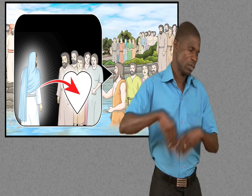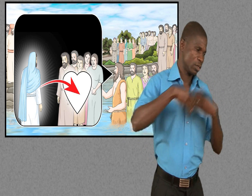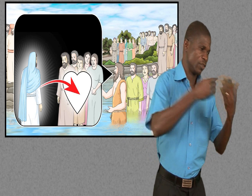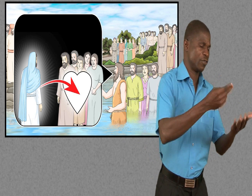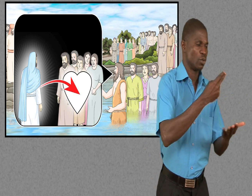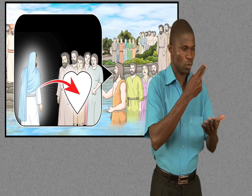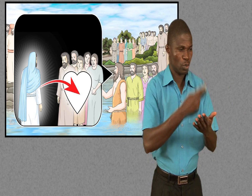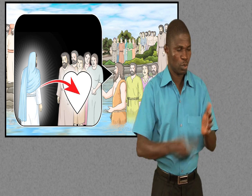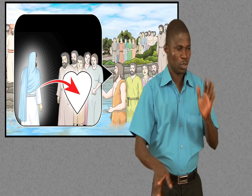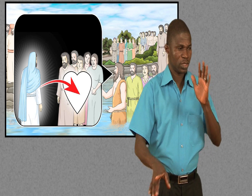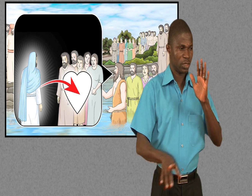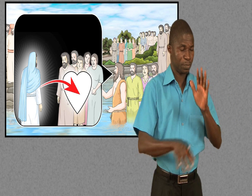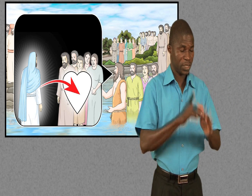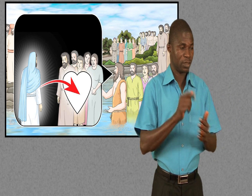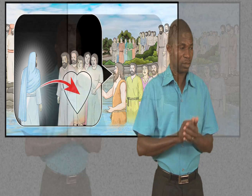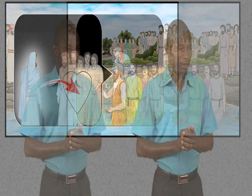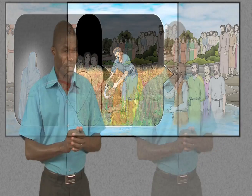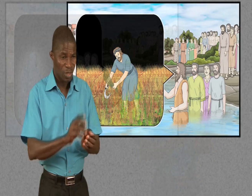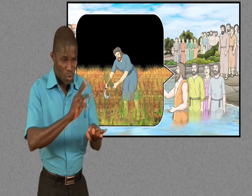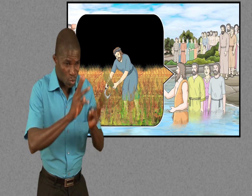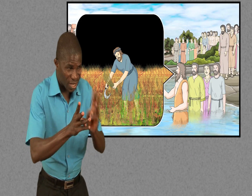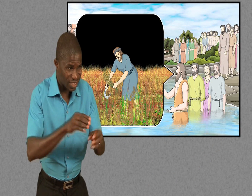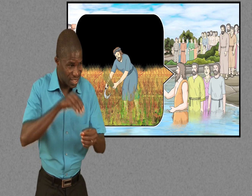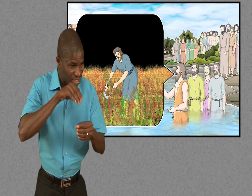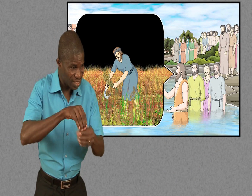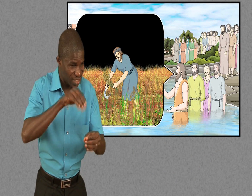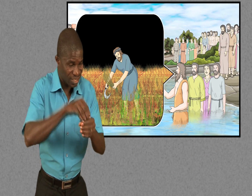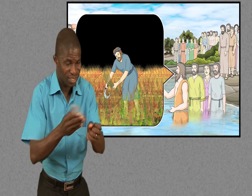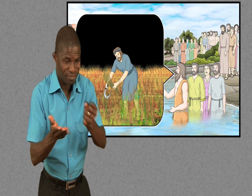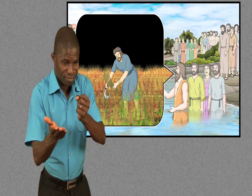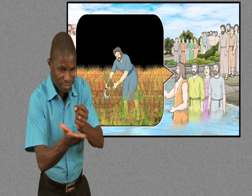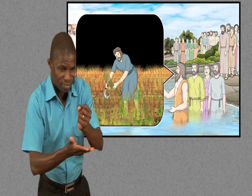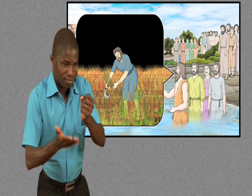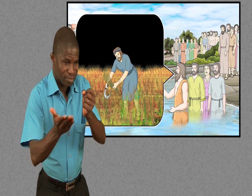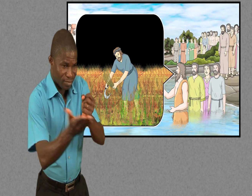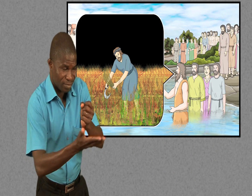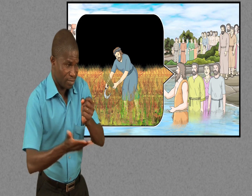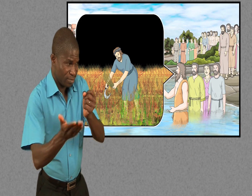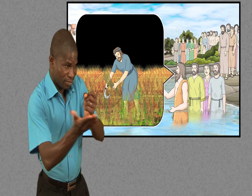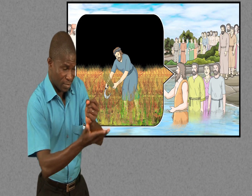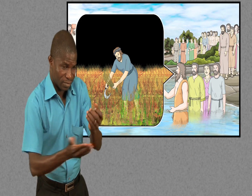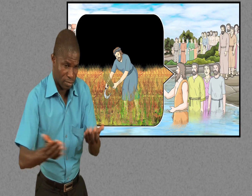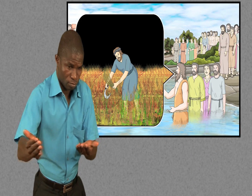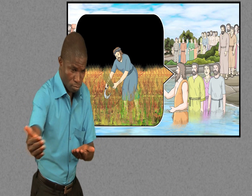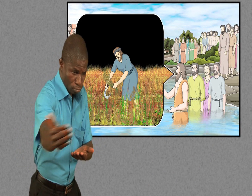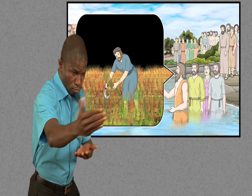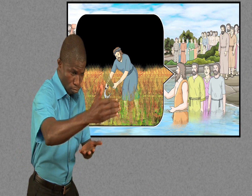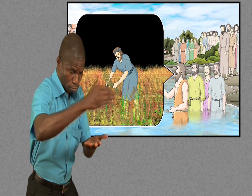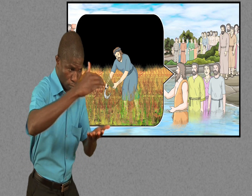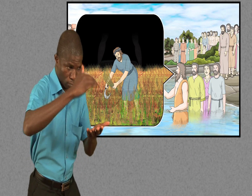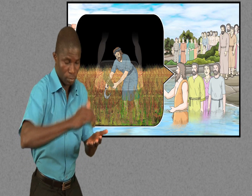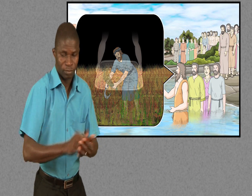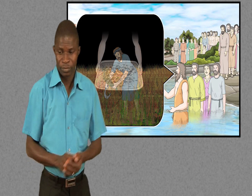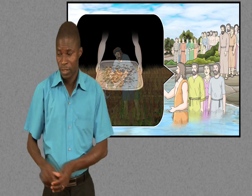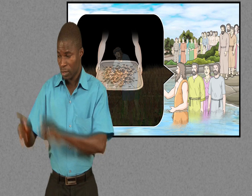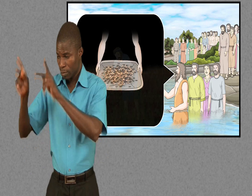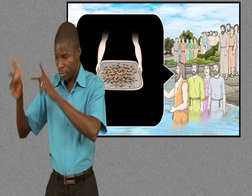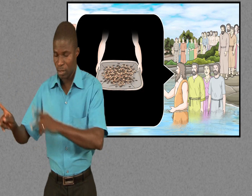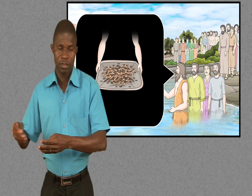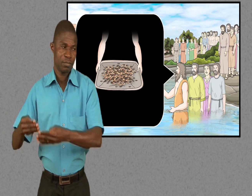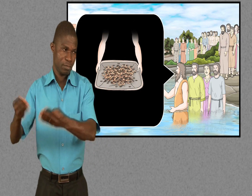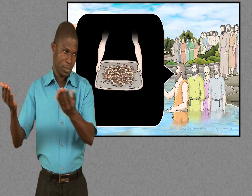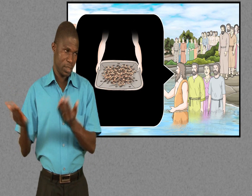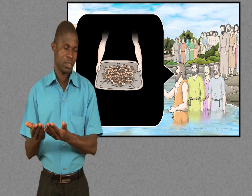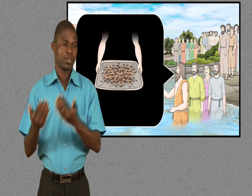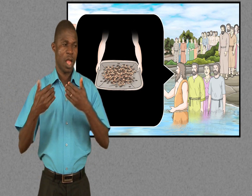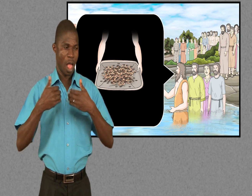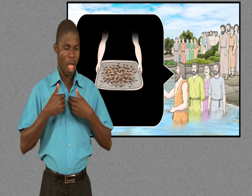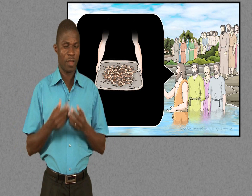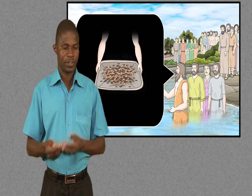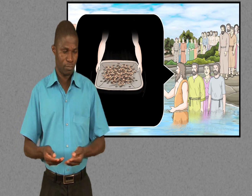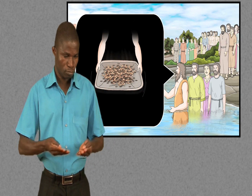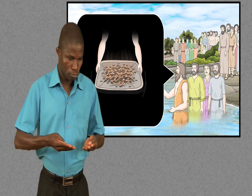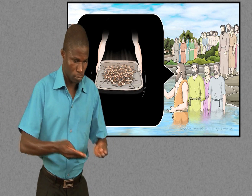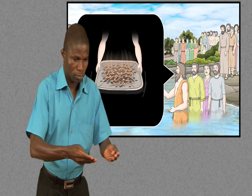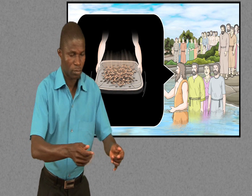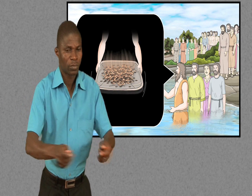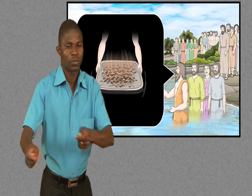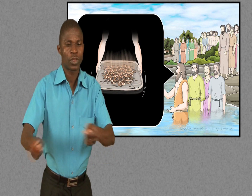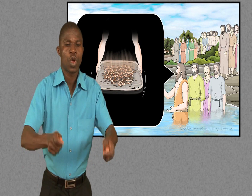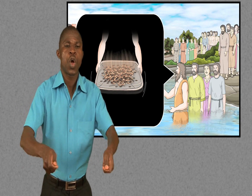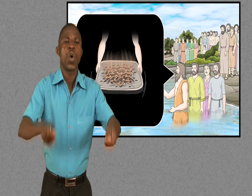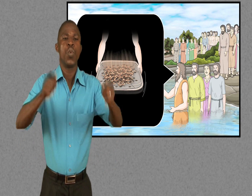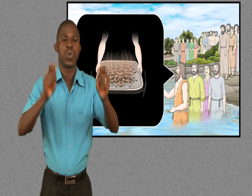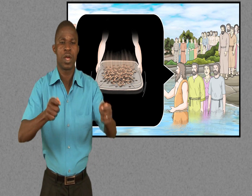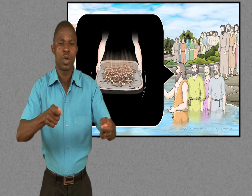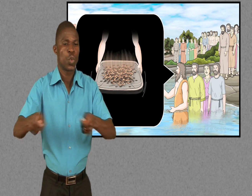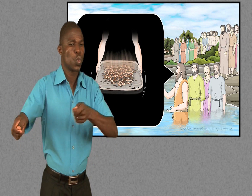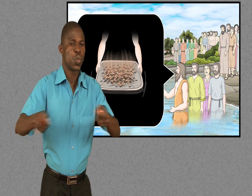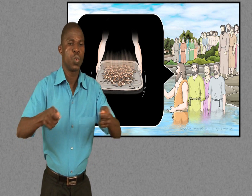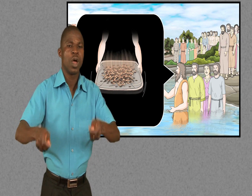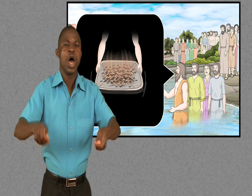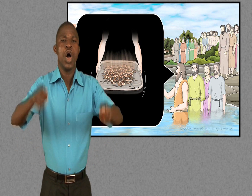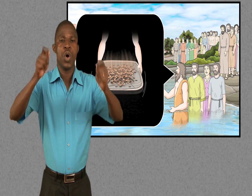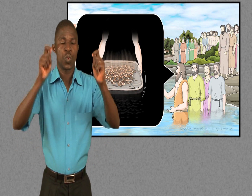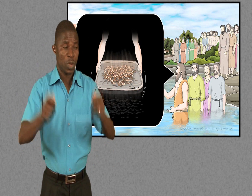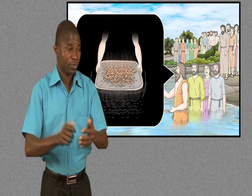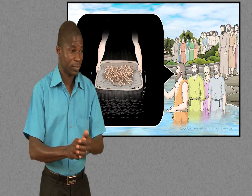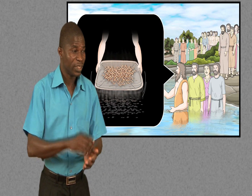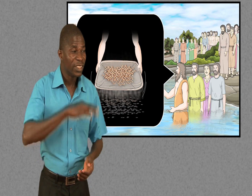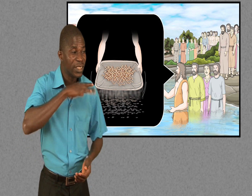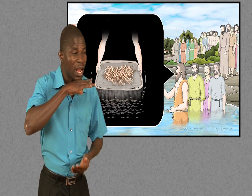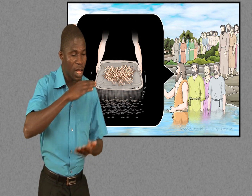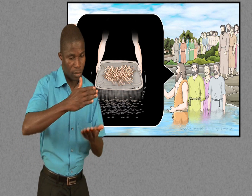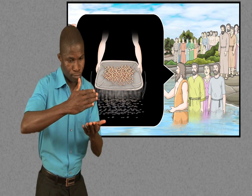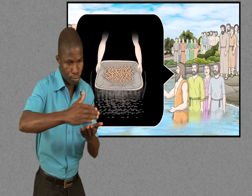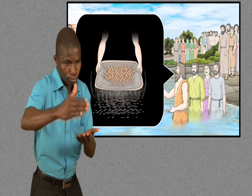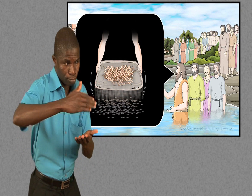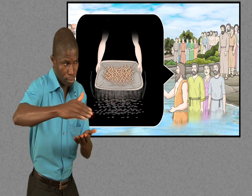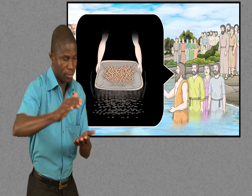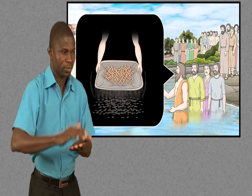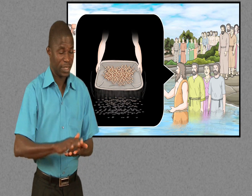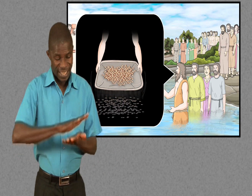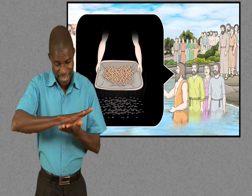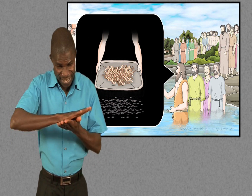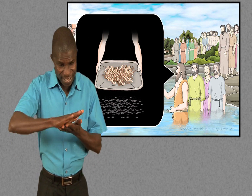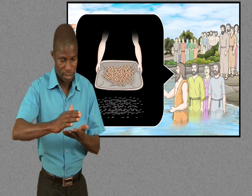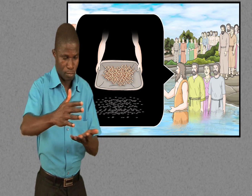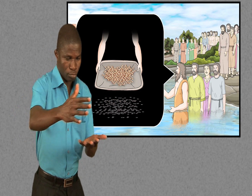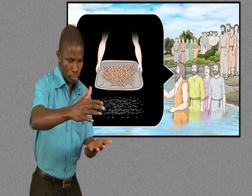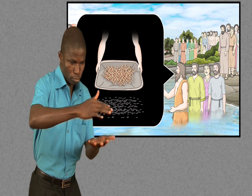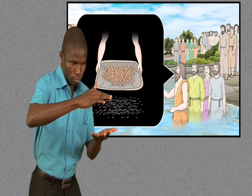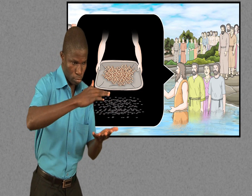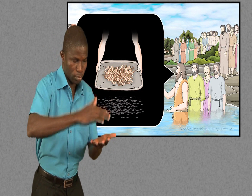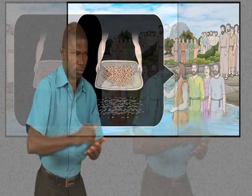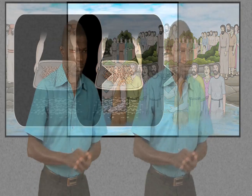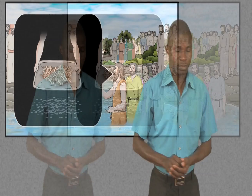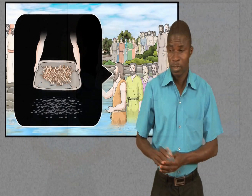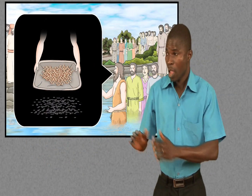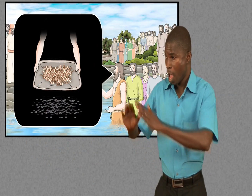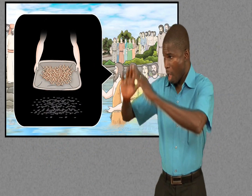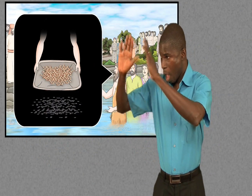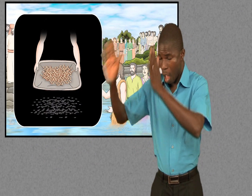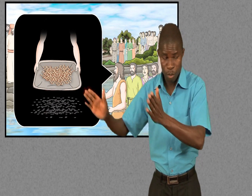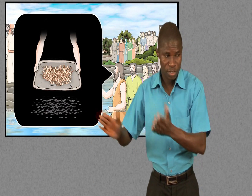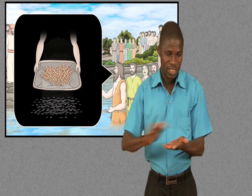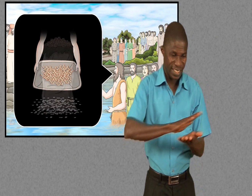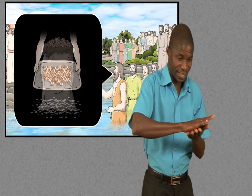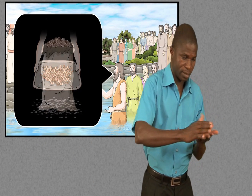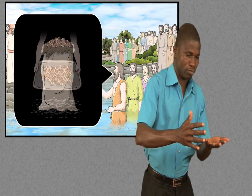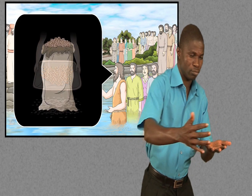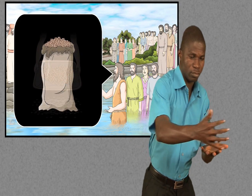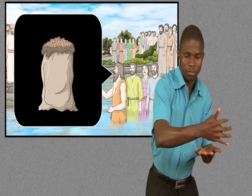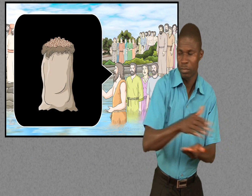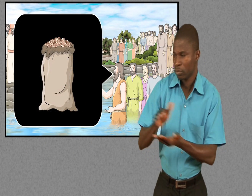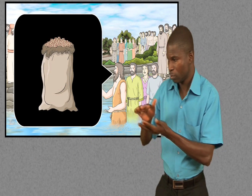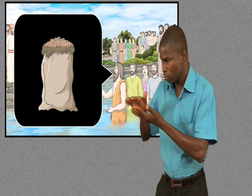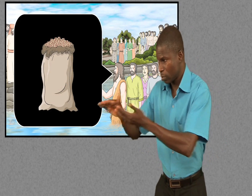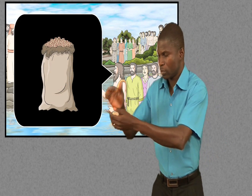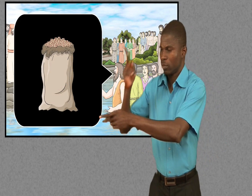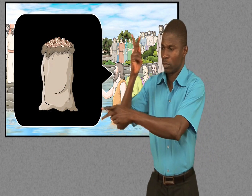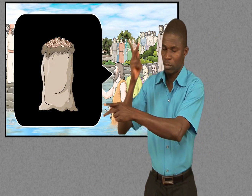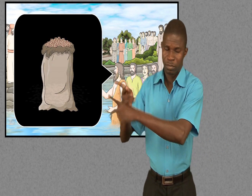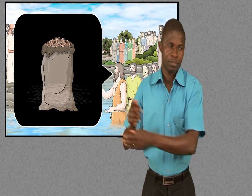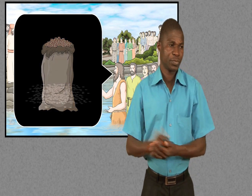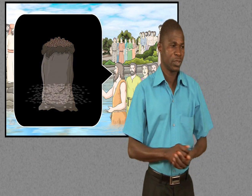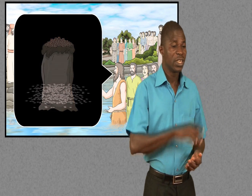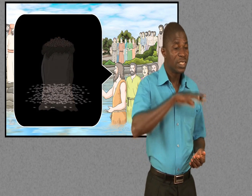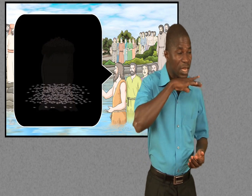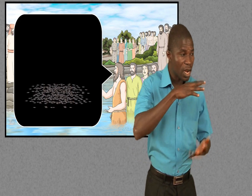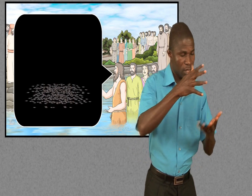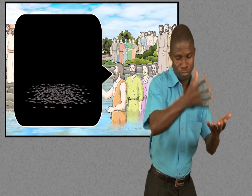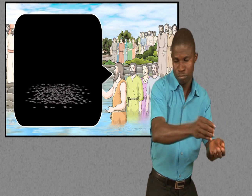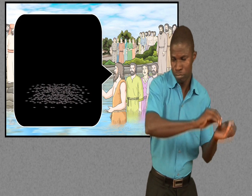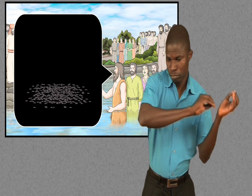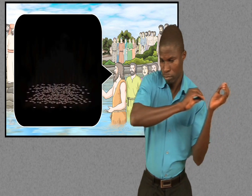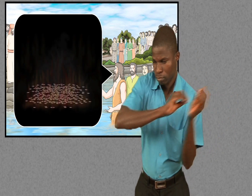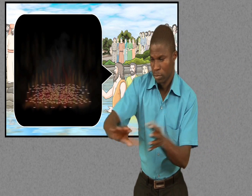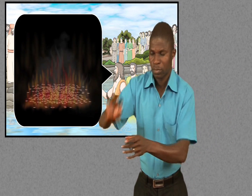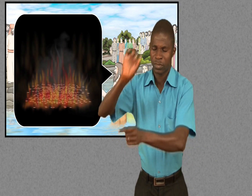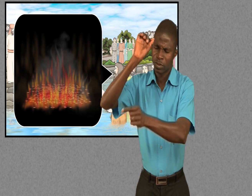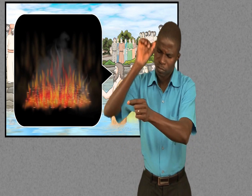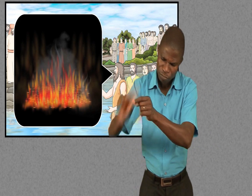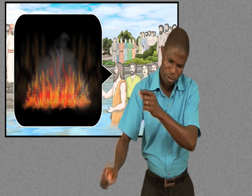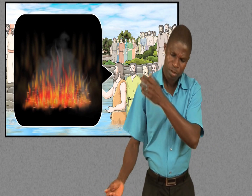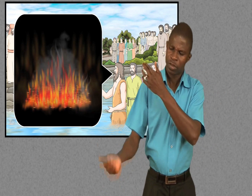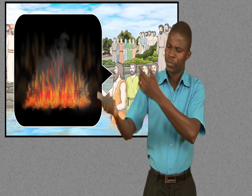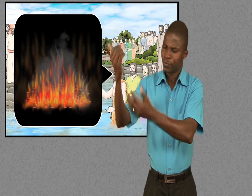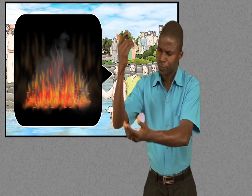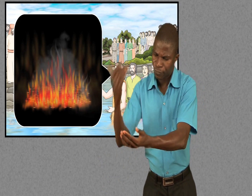His winnowing fork is in His hand to clear His threshing floor and to gather His wheat into the barn;